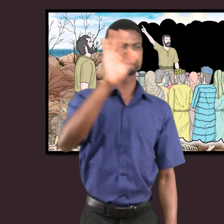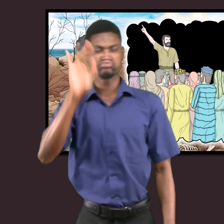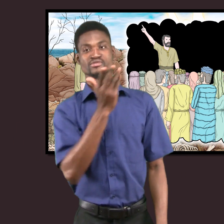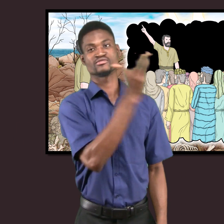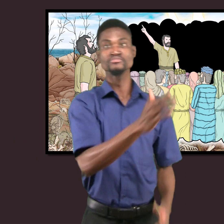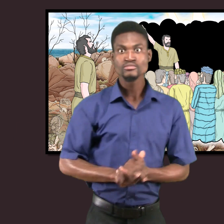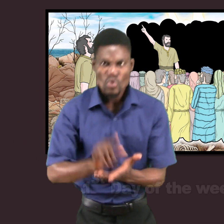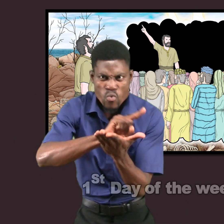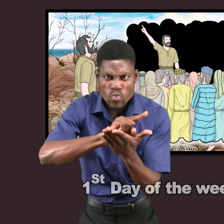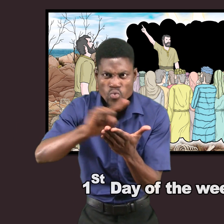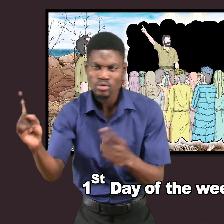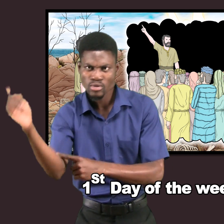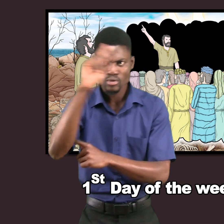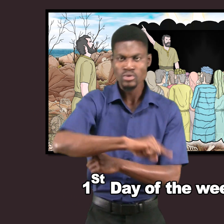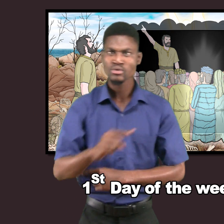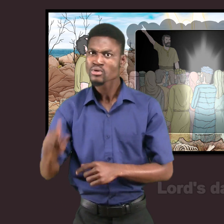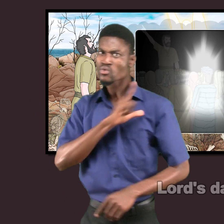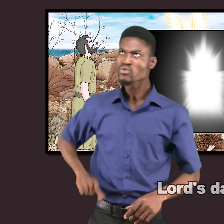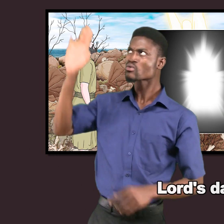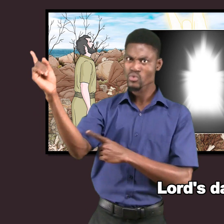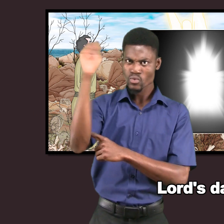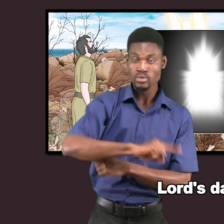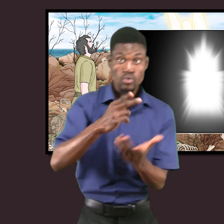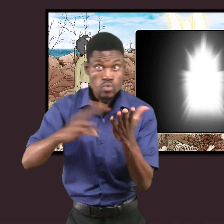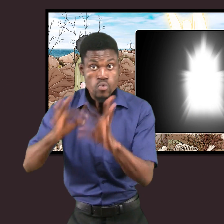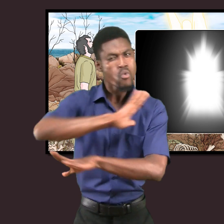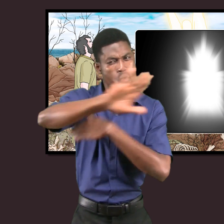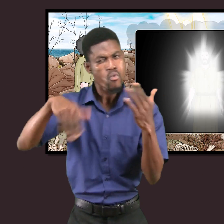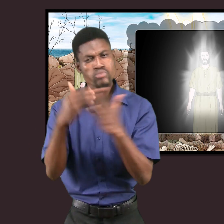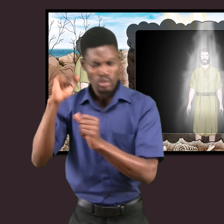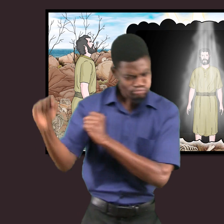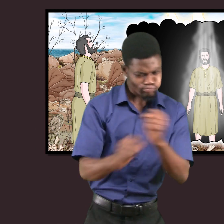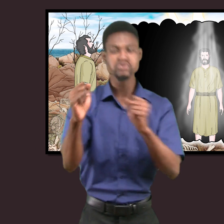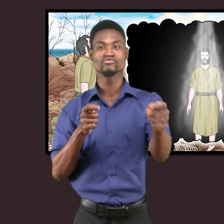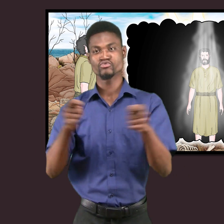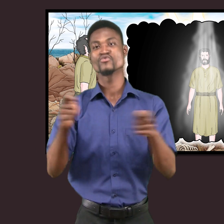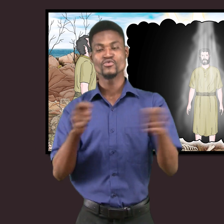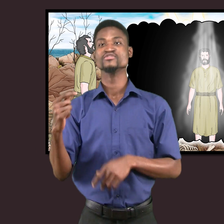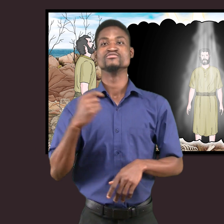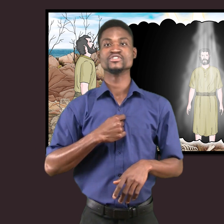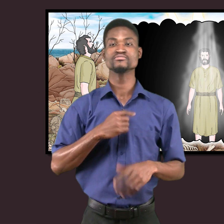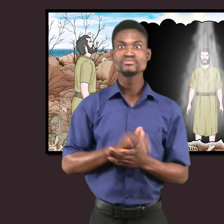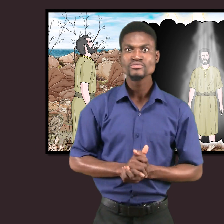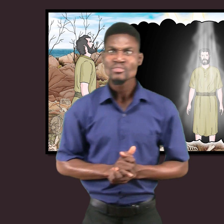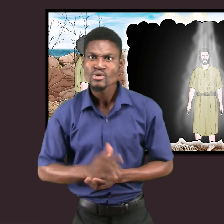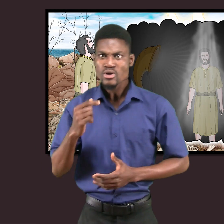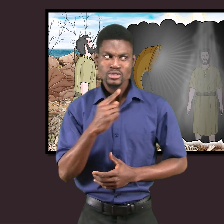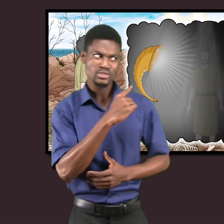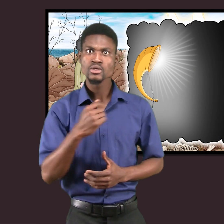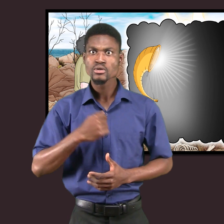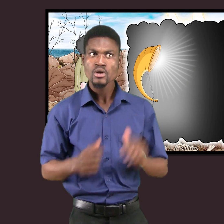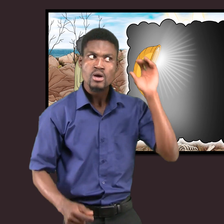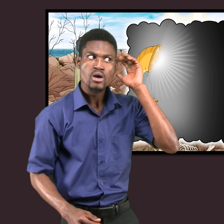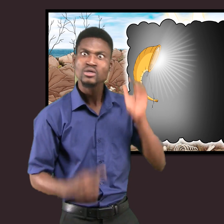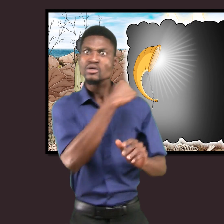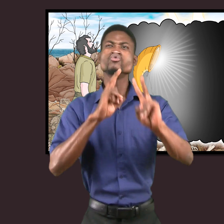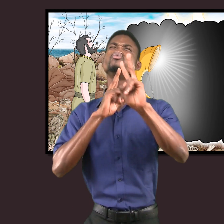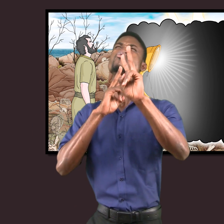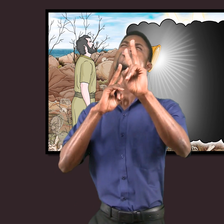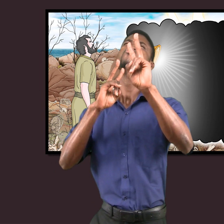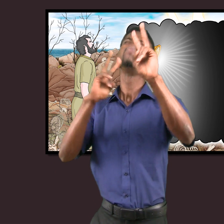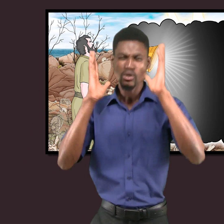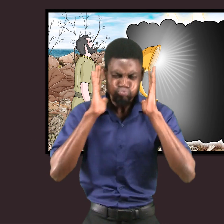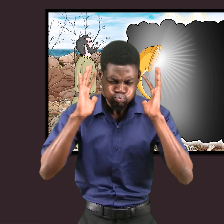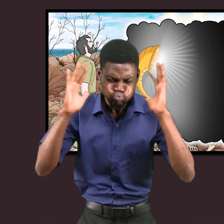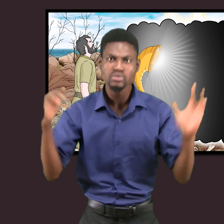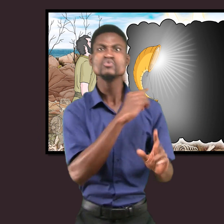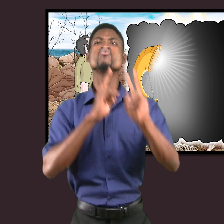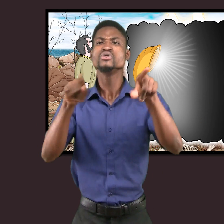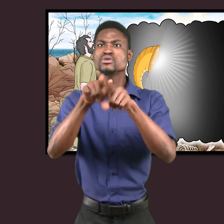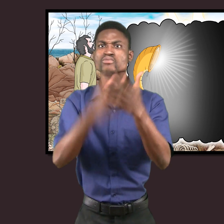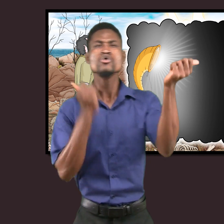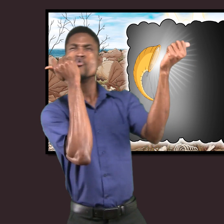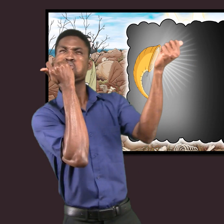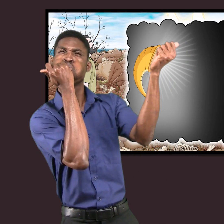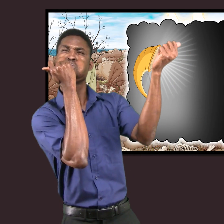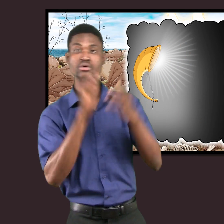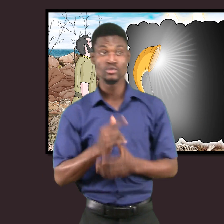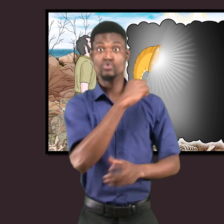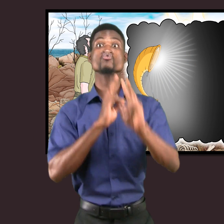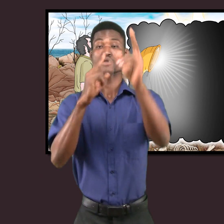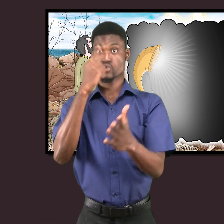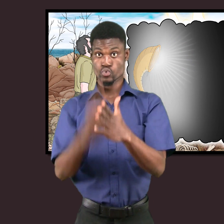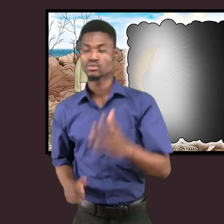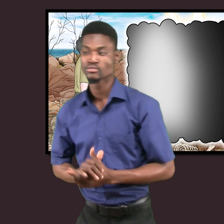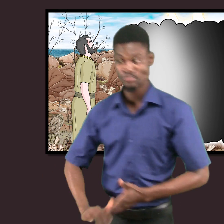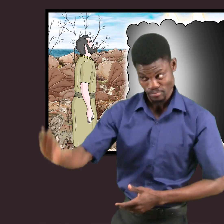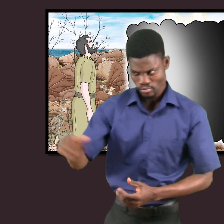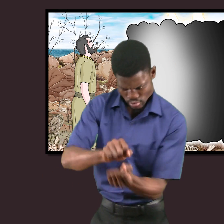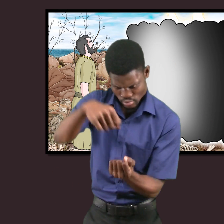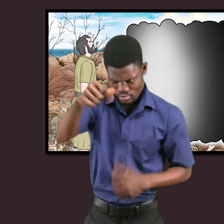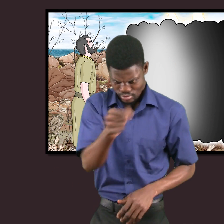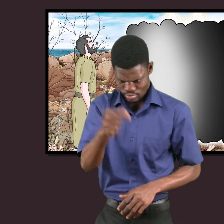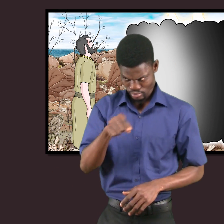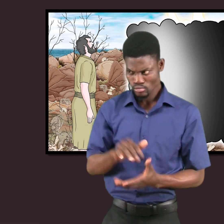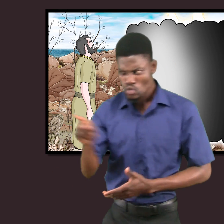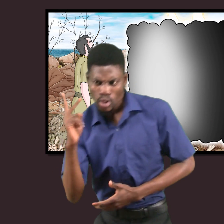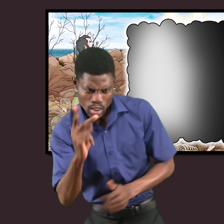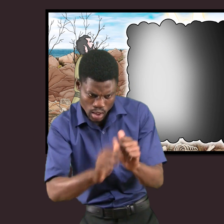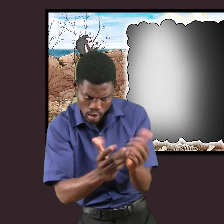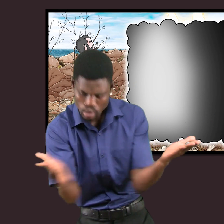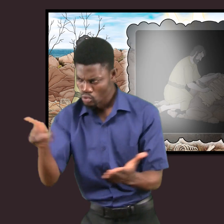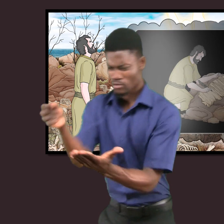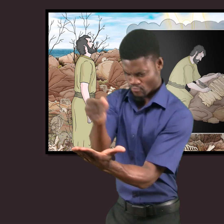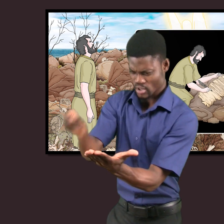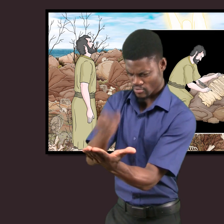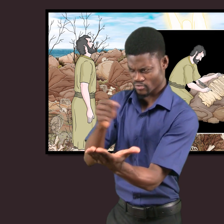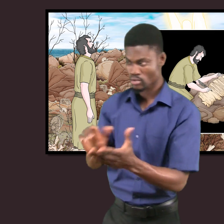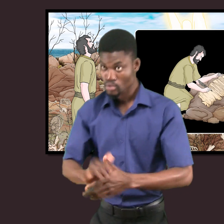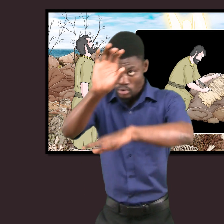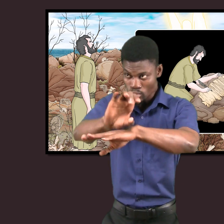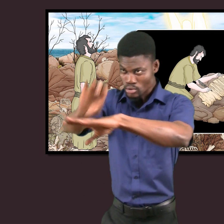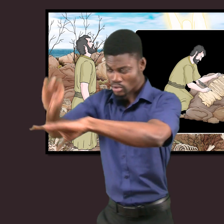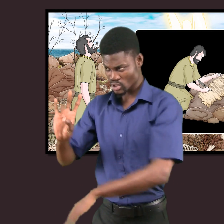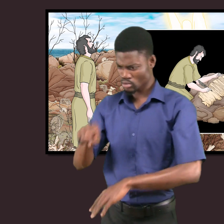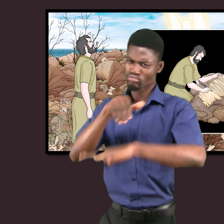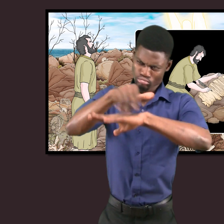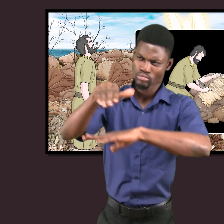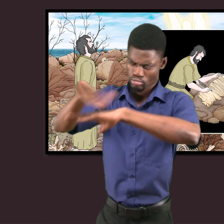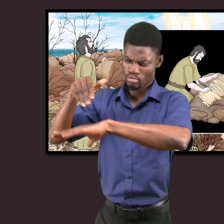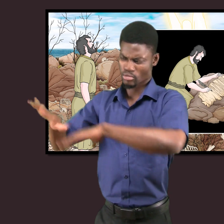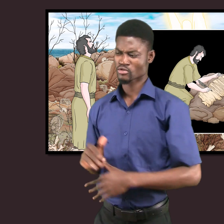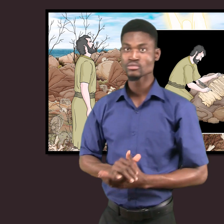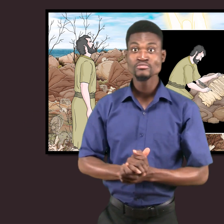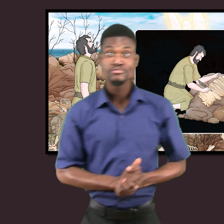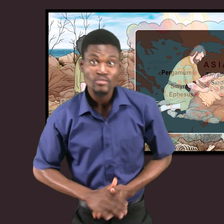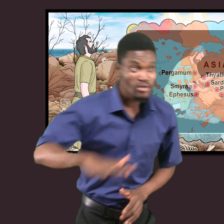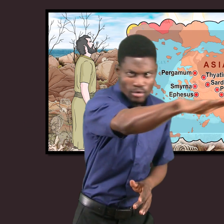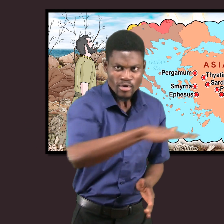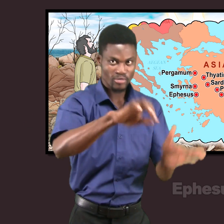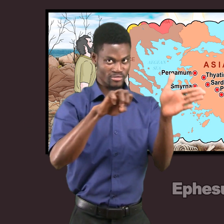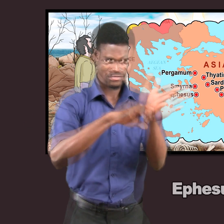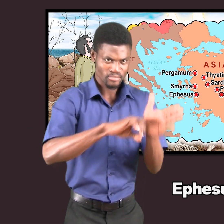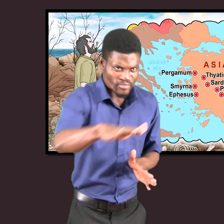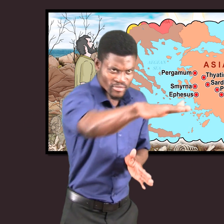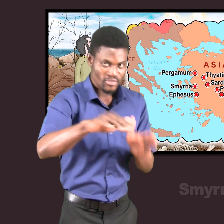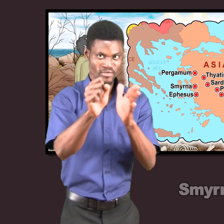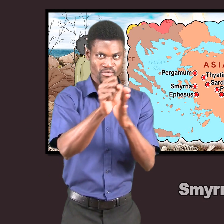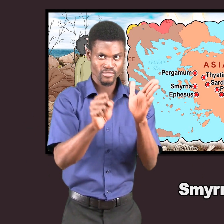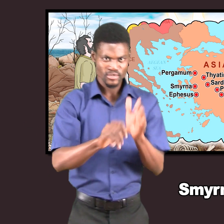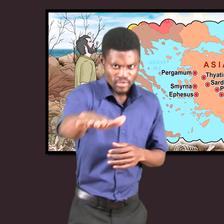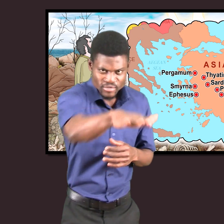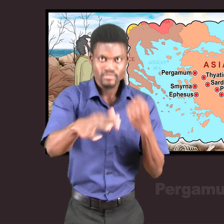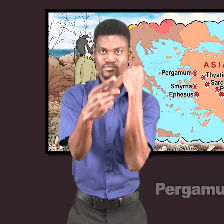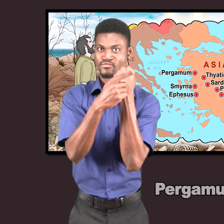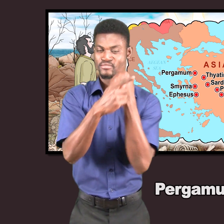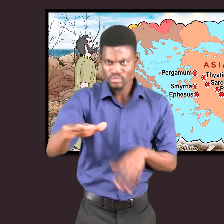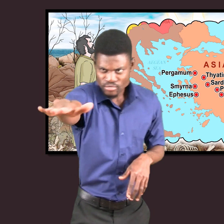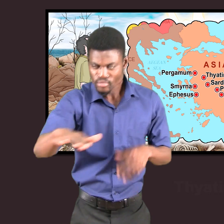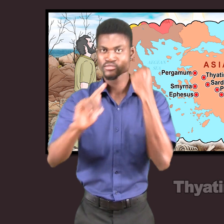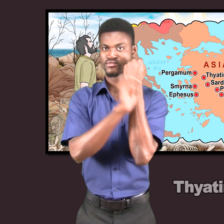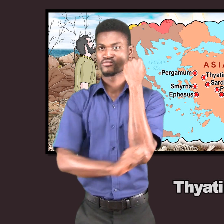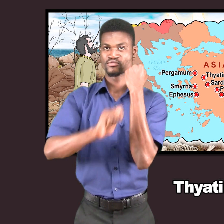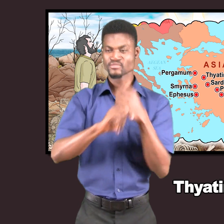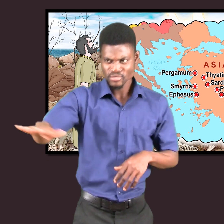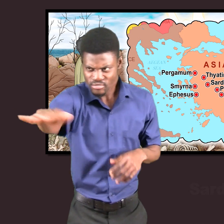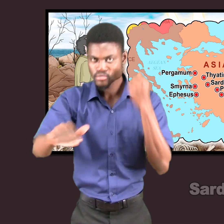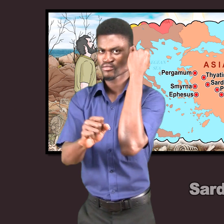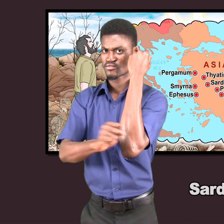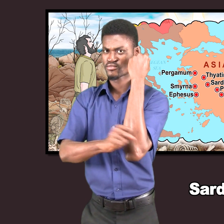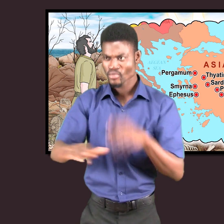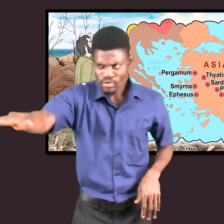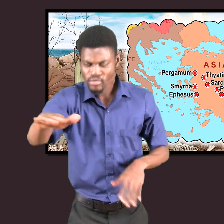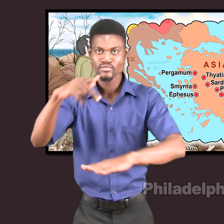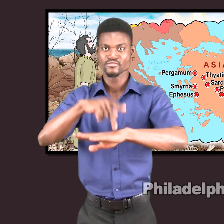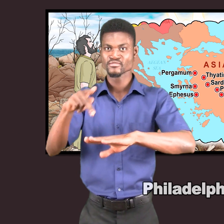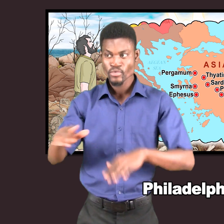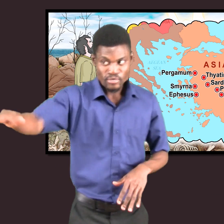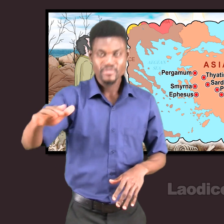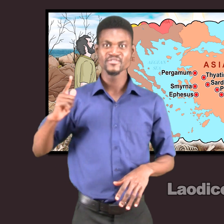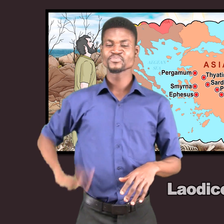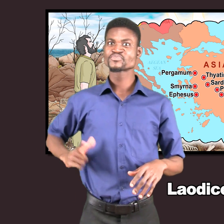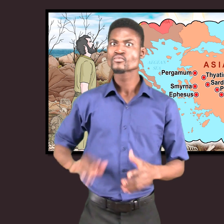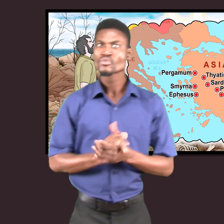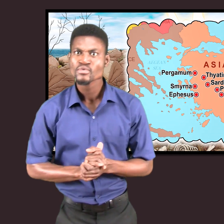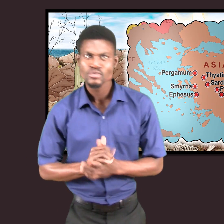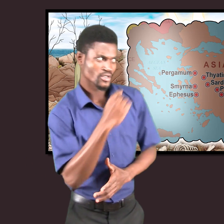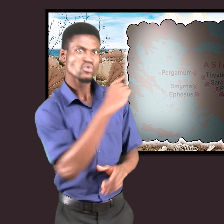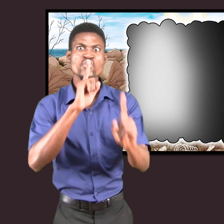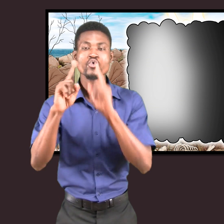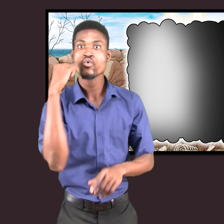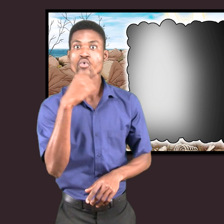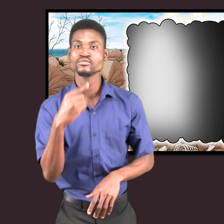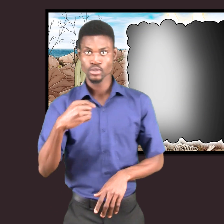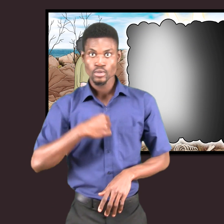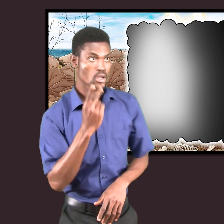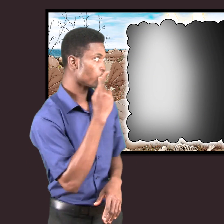On the Lord’s day I was in the Spirit, and I heard behind me a loud voice like a trumpet, saying, “Write on a scroll what you see and send it to the seven churches: to Ephesus, Smyrna, Pergamum, Thyatira, Sardis, Philadelphia, and Laodicea.”